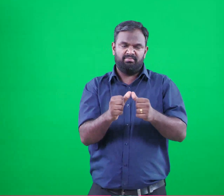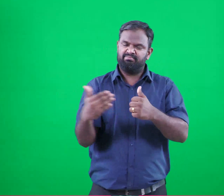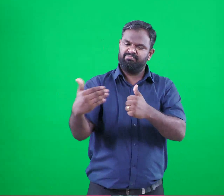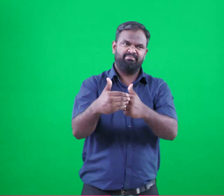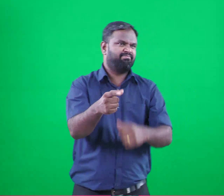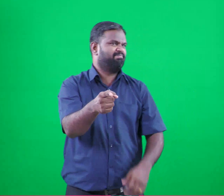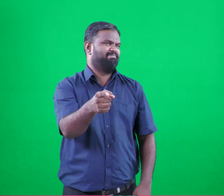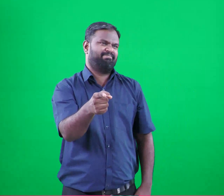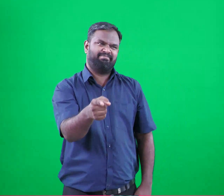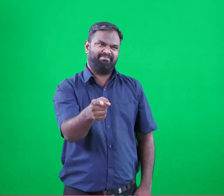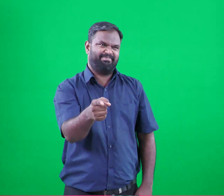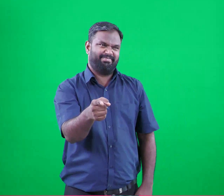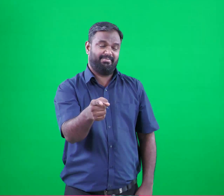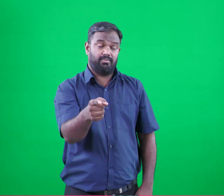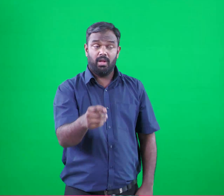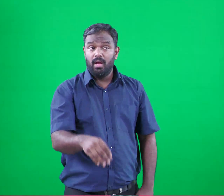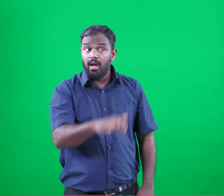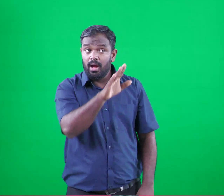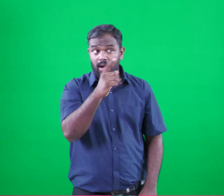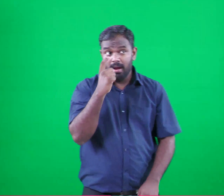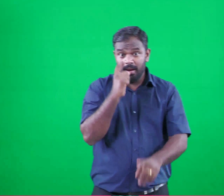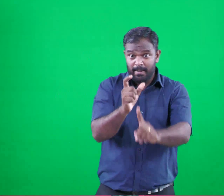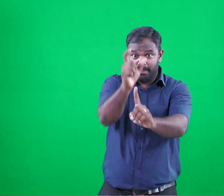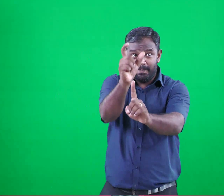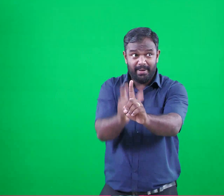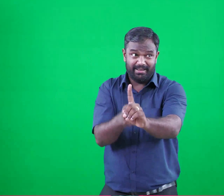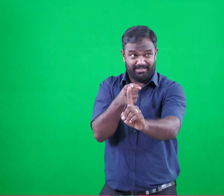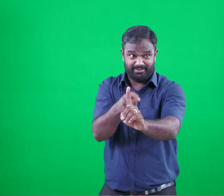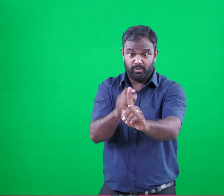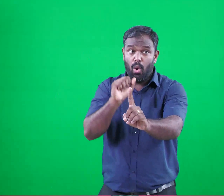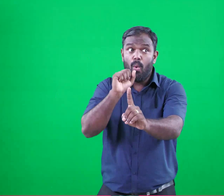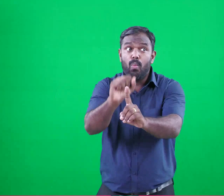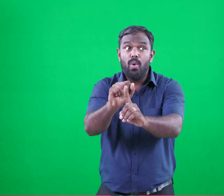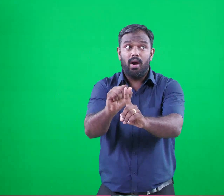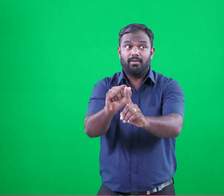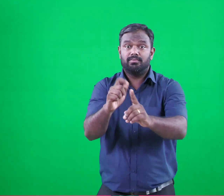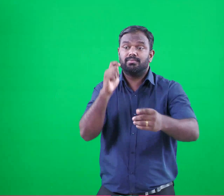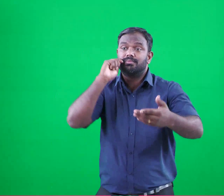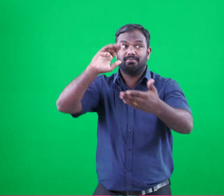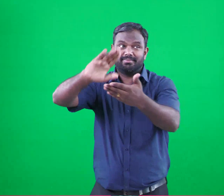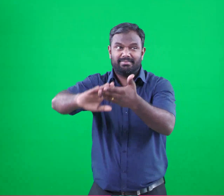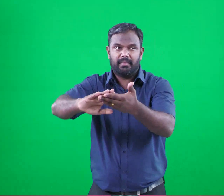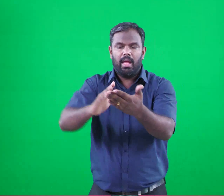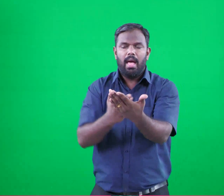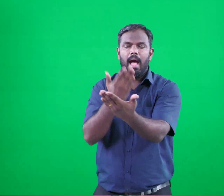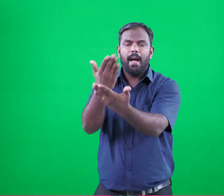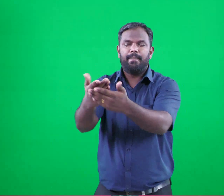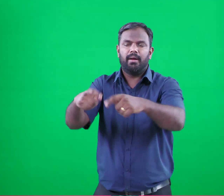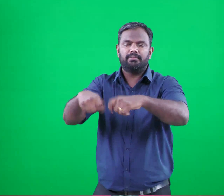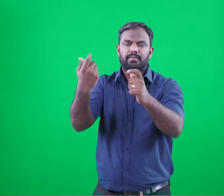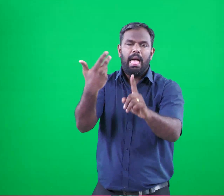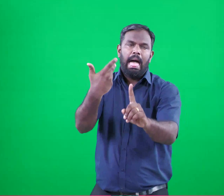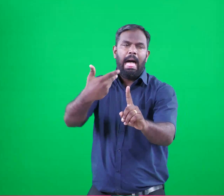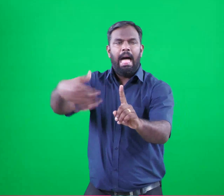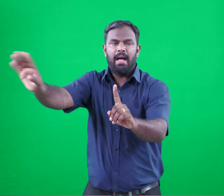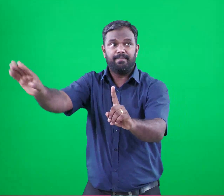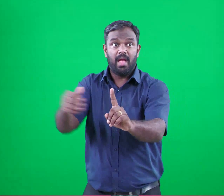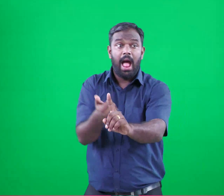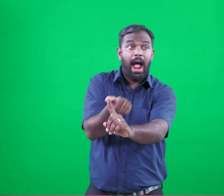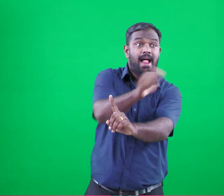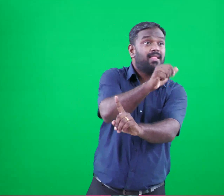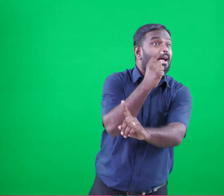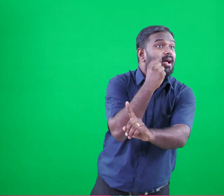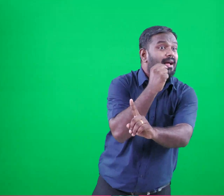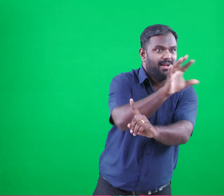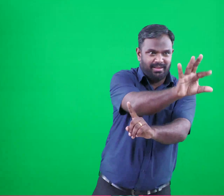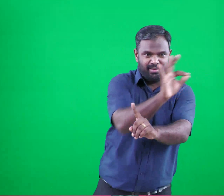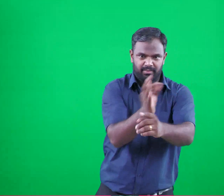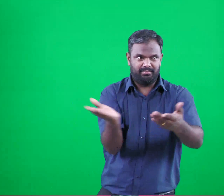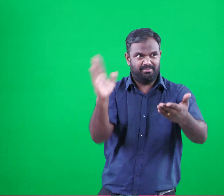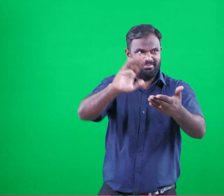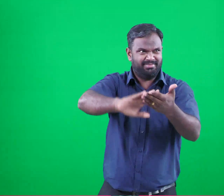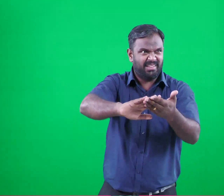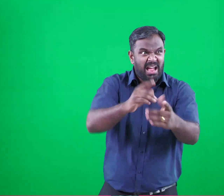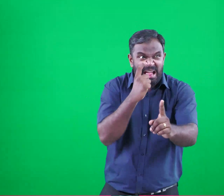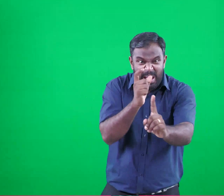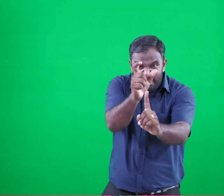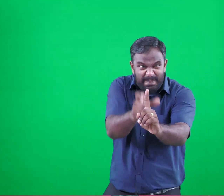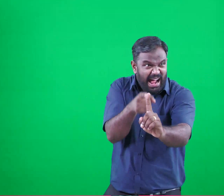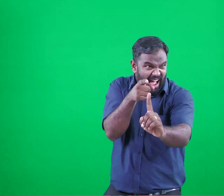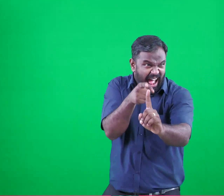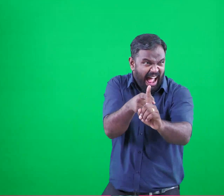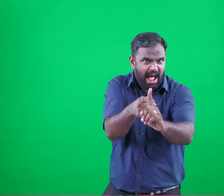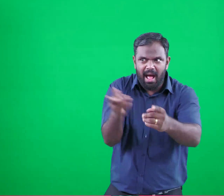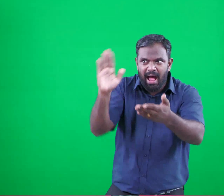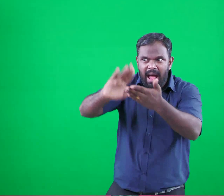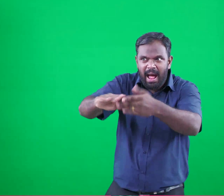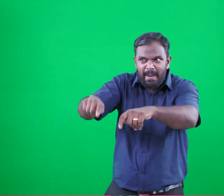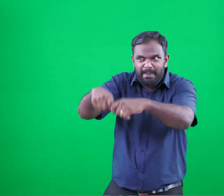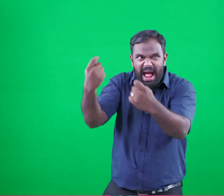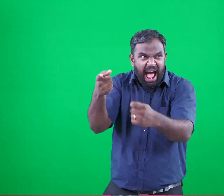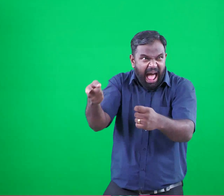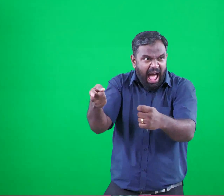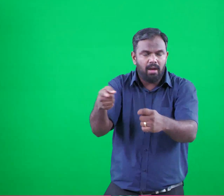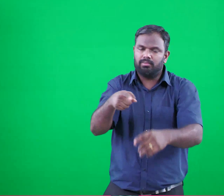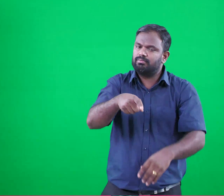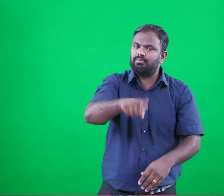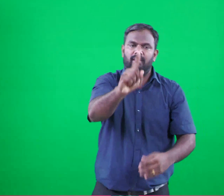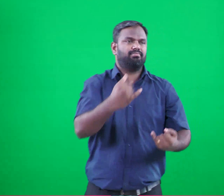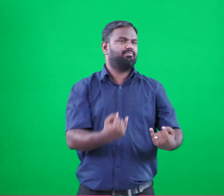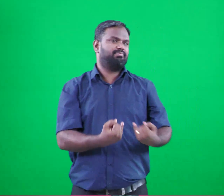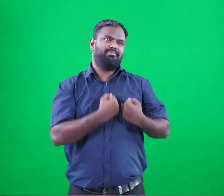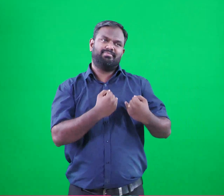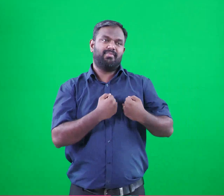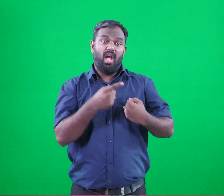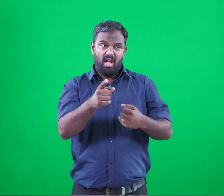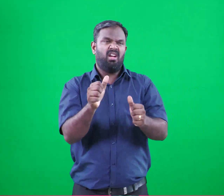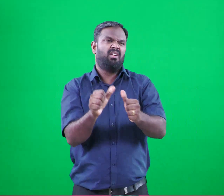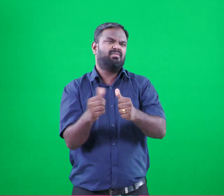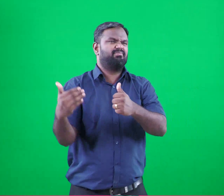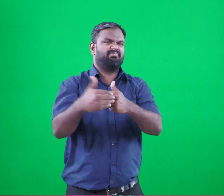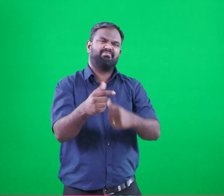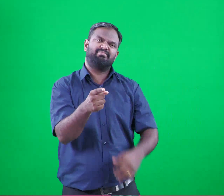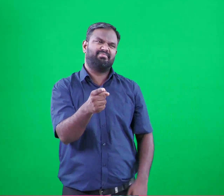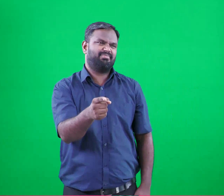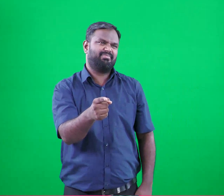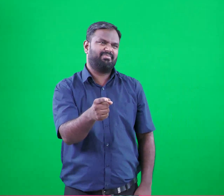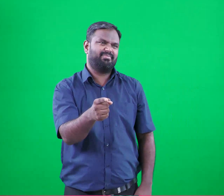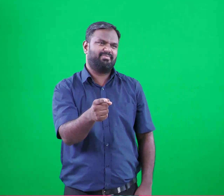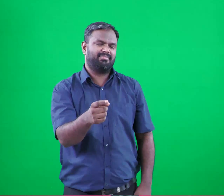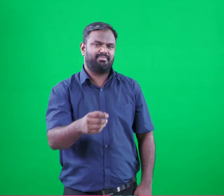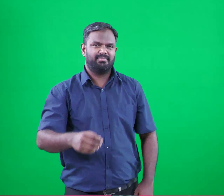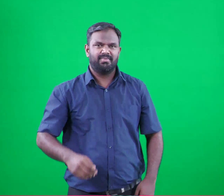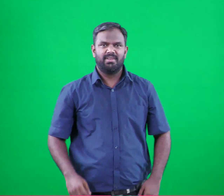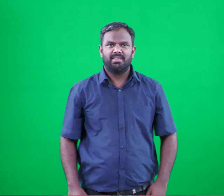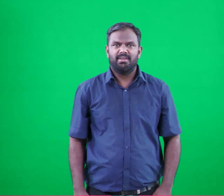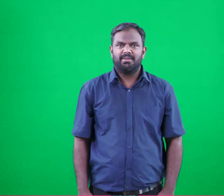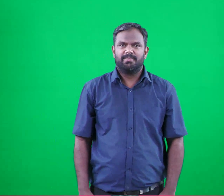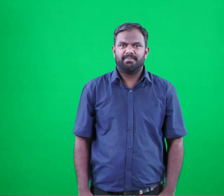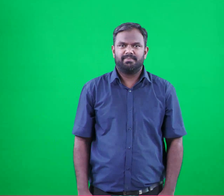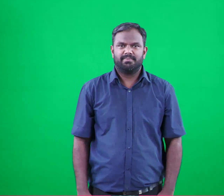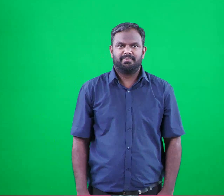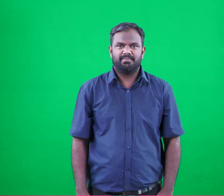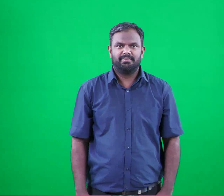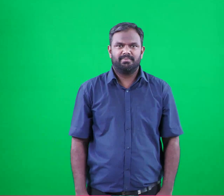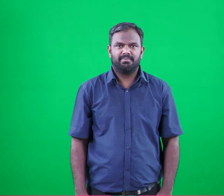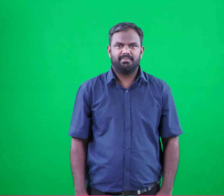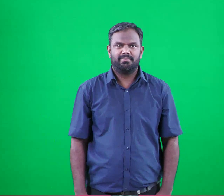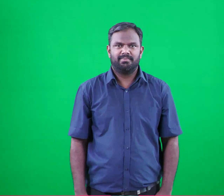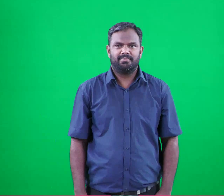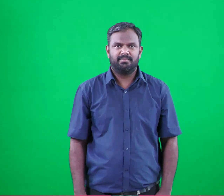And if a woman divorces her husband and marries another man, she commits adultery."